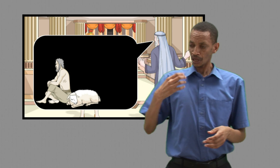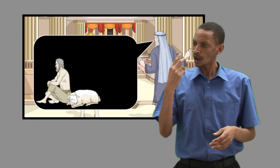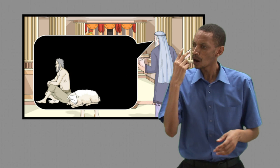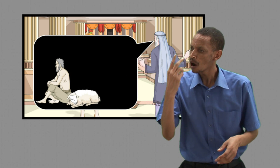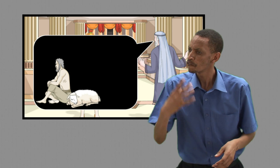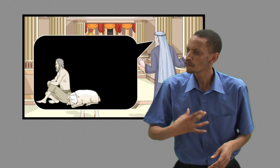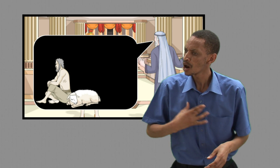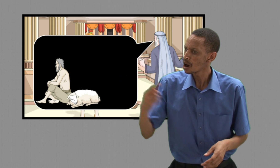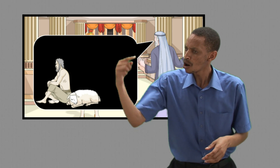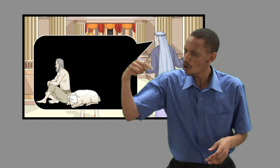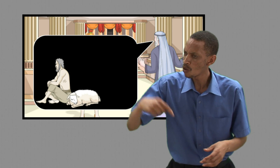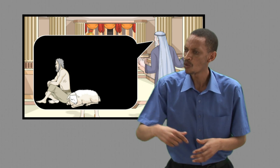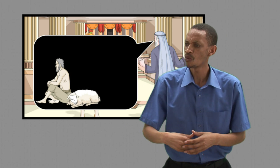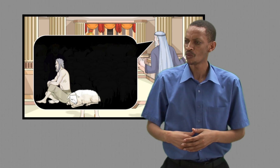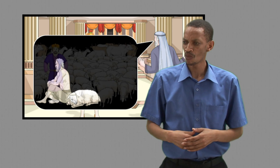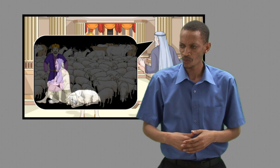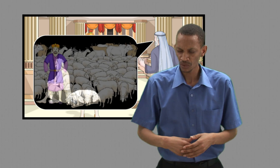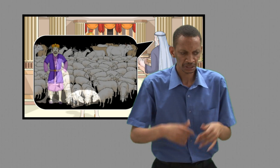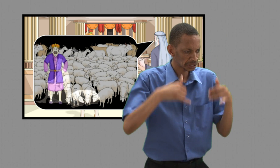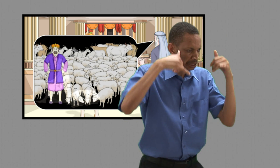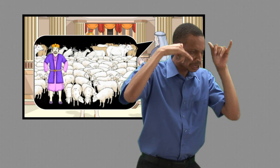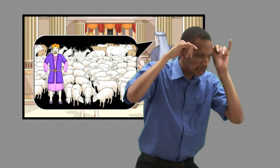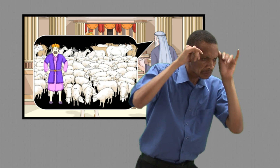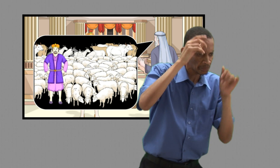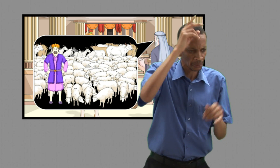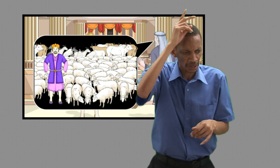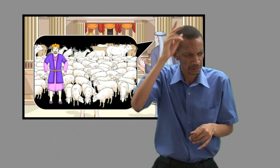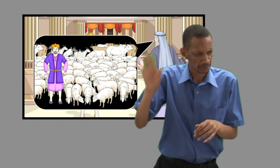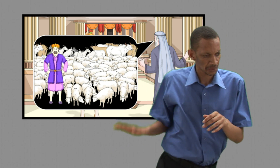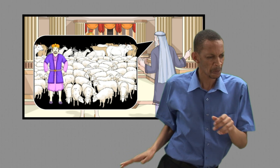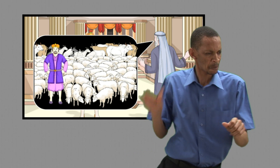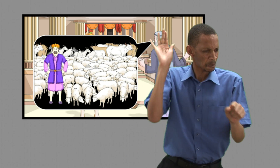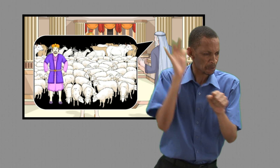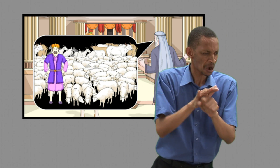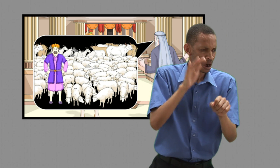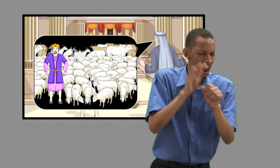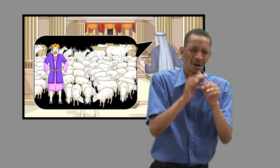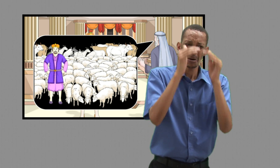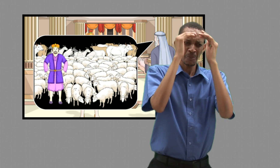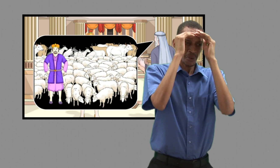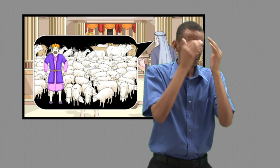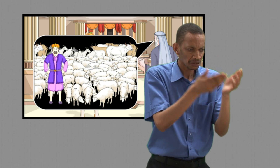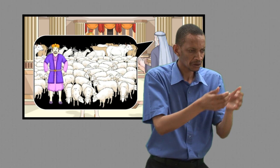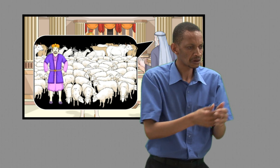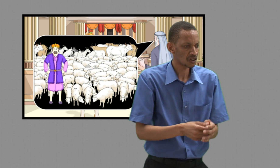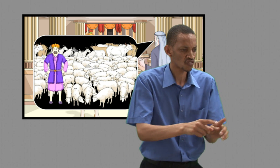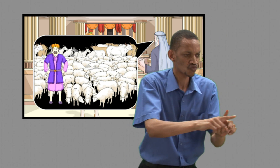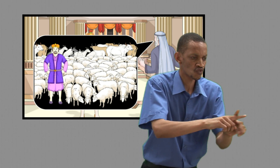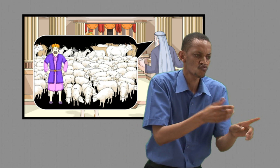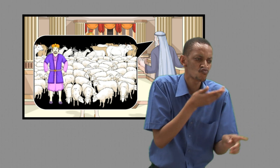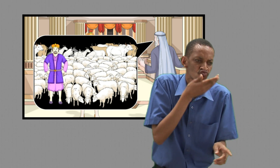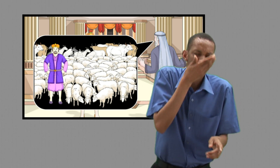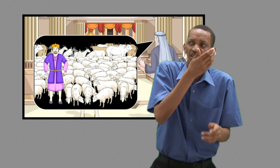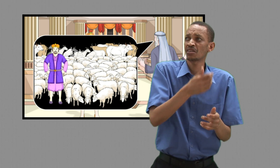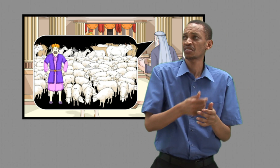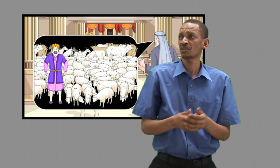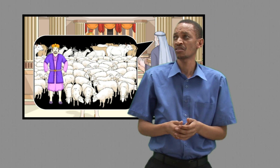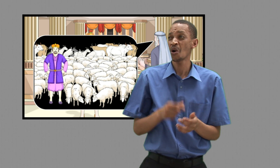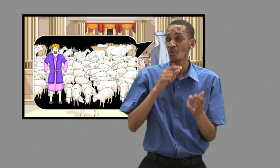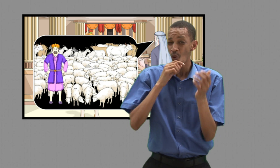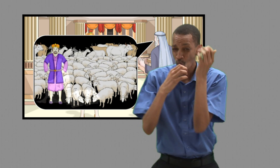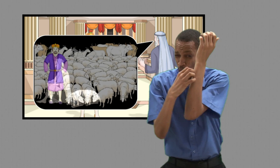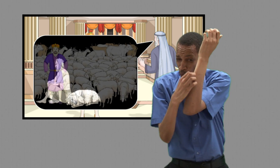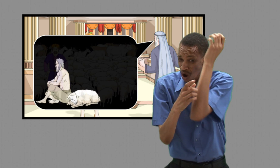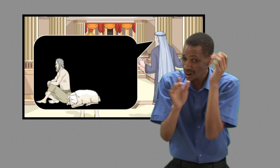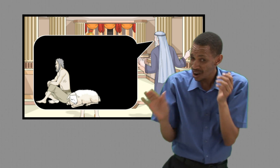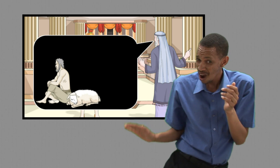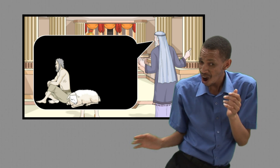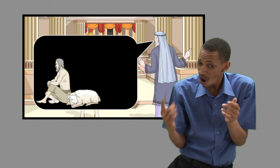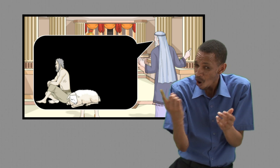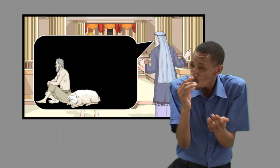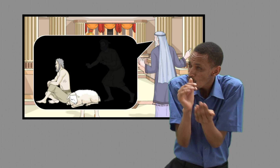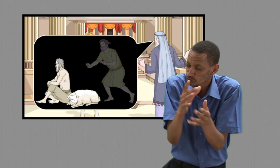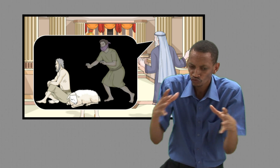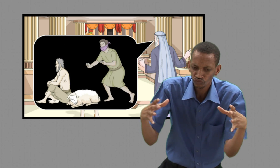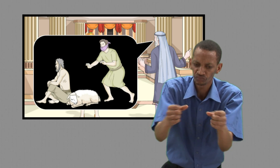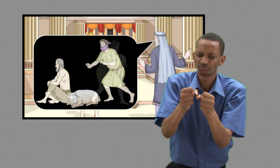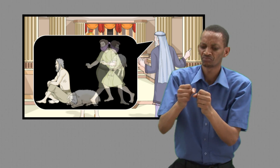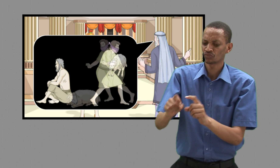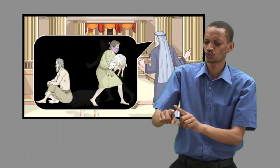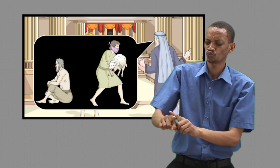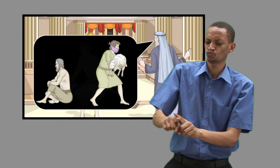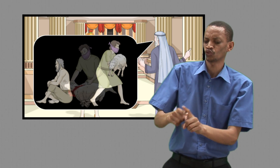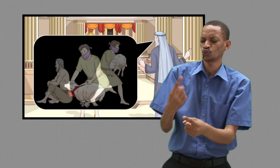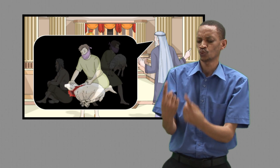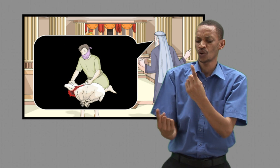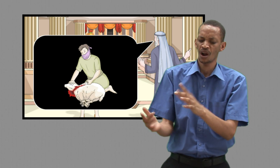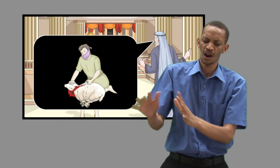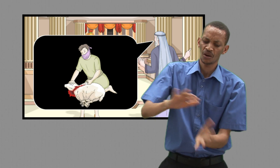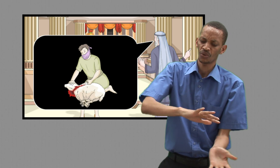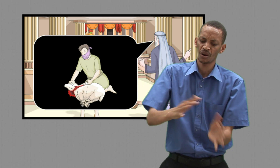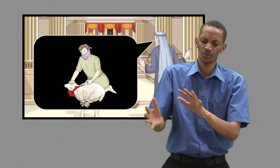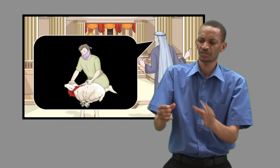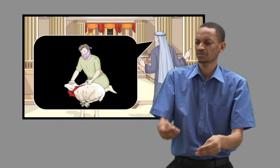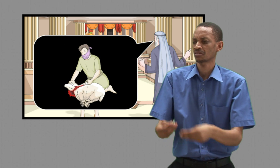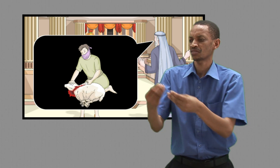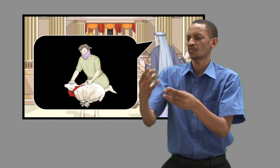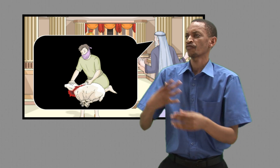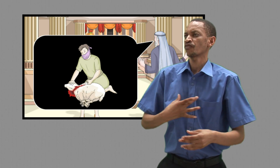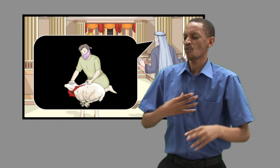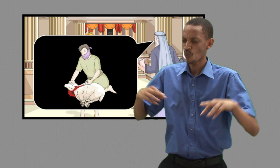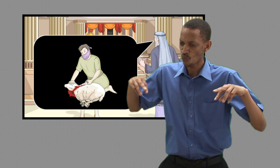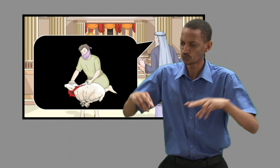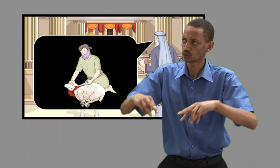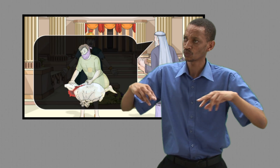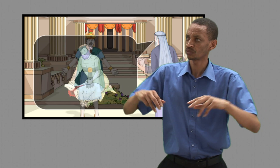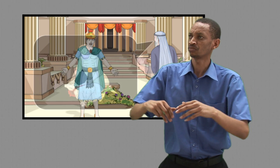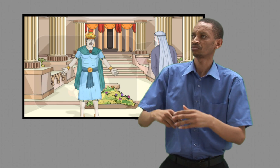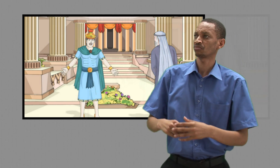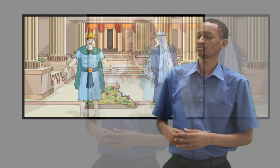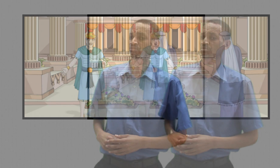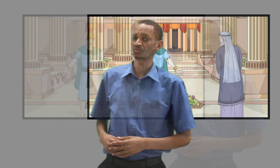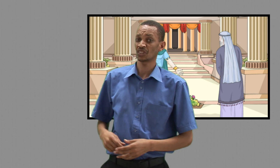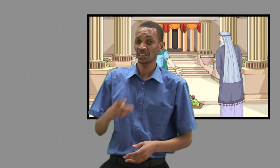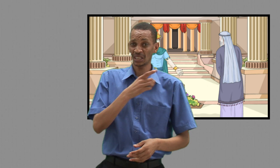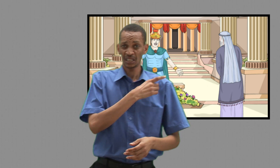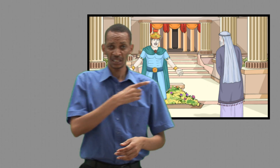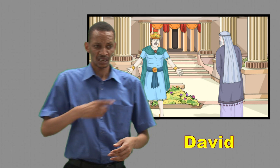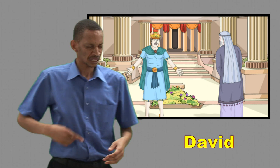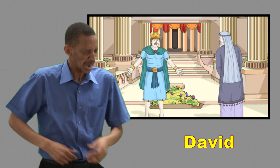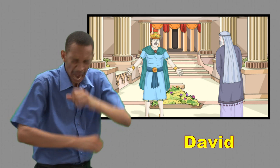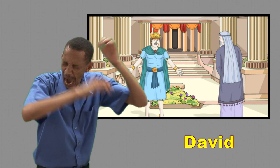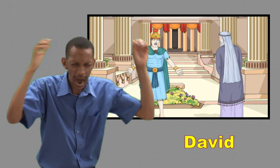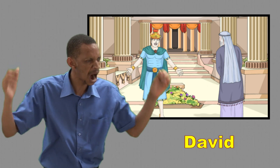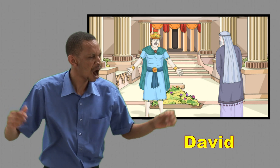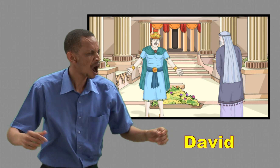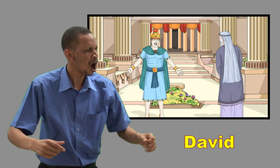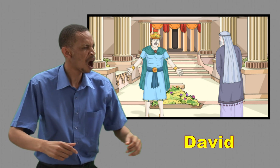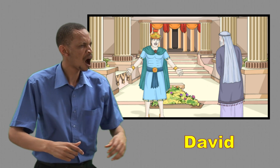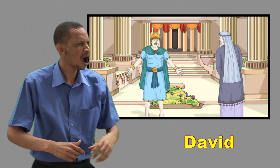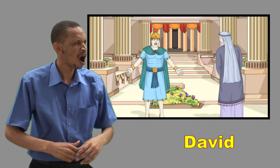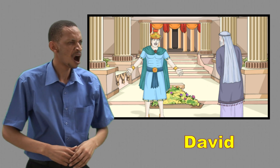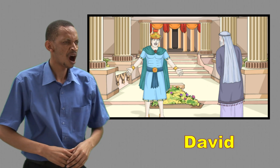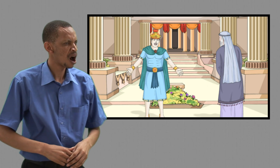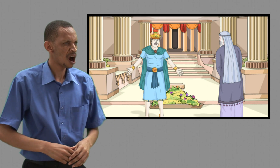Now a traveler came to the rich man, who refrained from taking one of his own sheep or cattle to prepare for the traveler who had come to him. Instead, he took the poor man’s lamb and prepared it for his guest.”